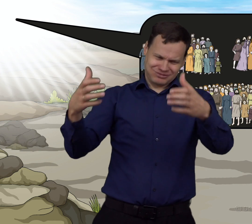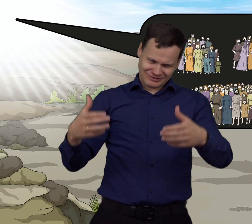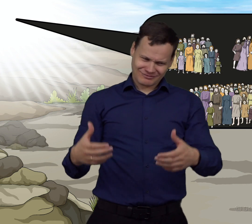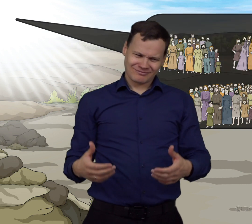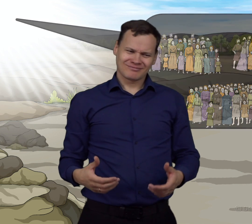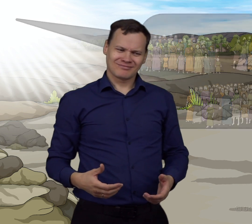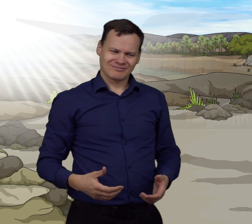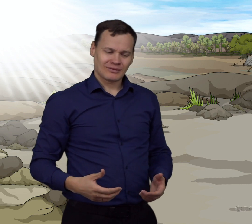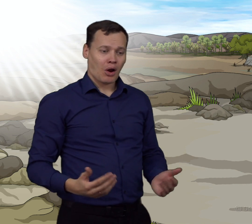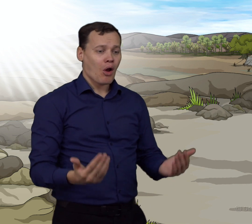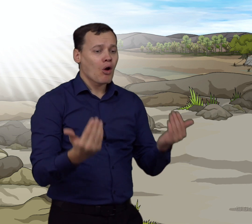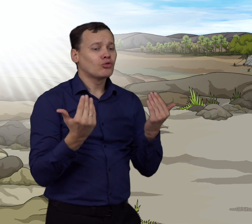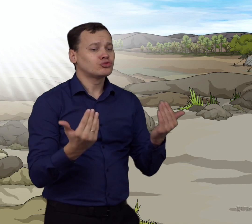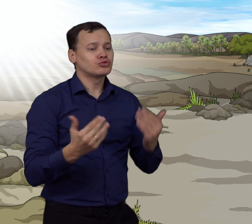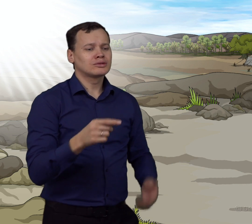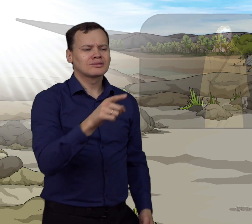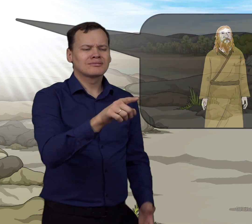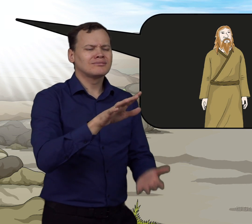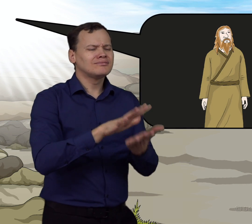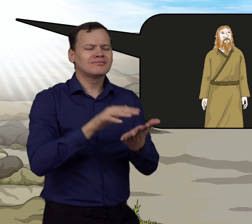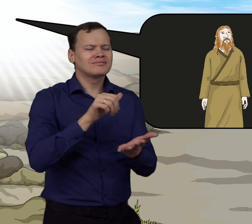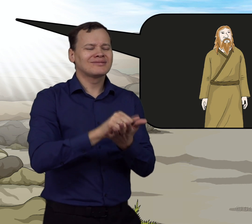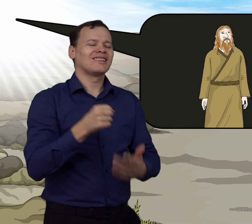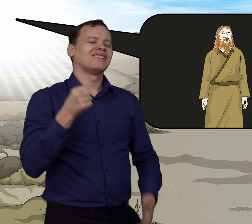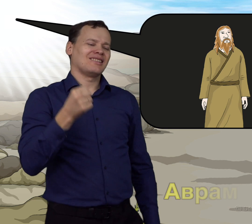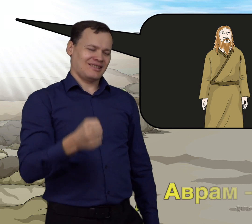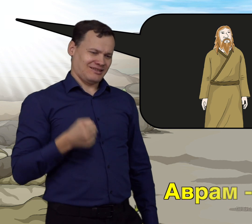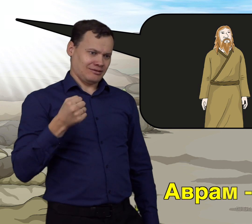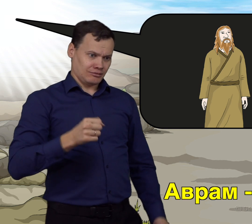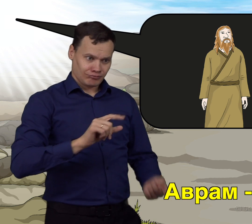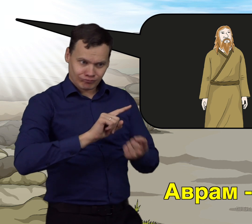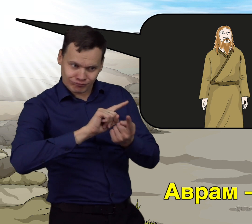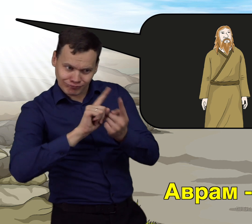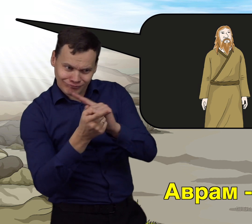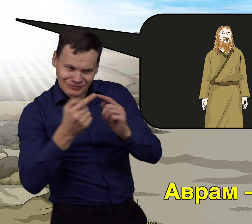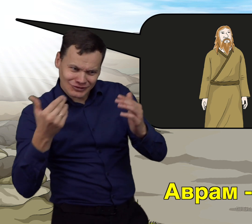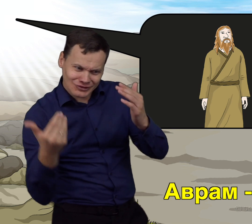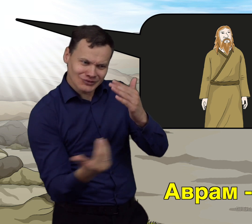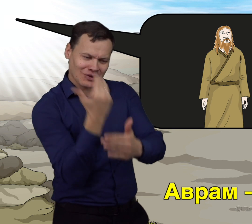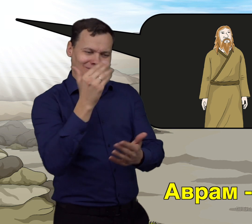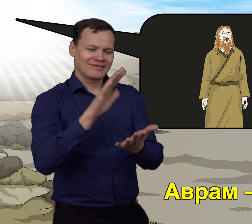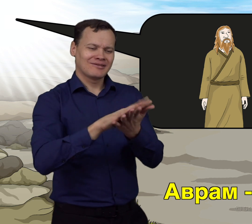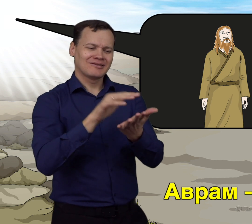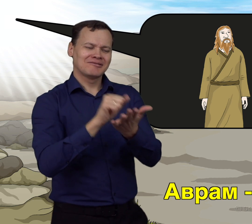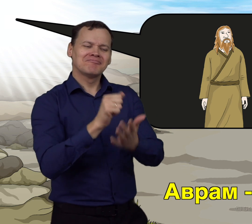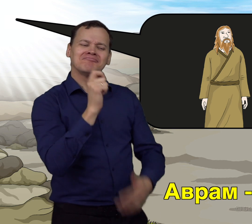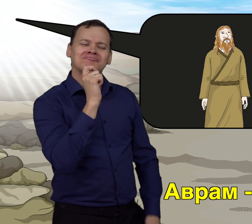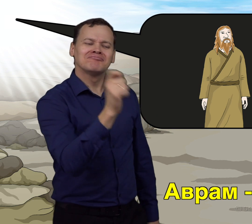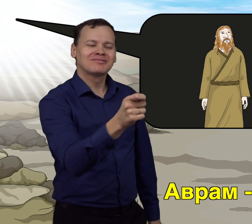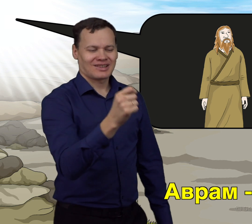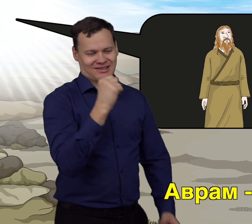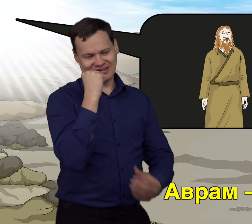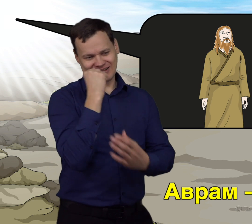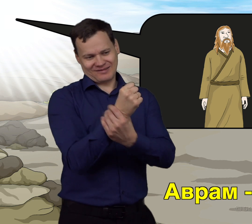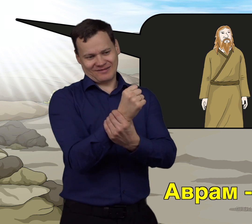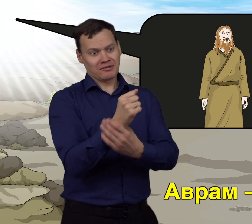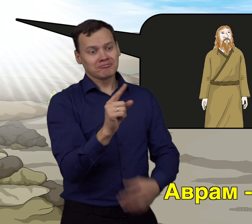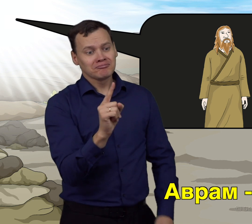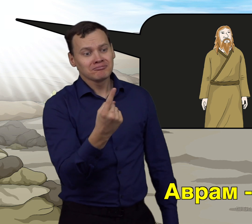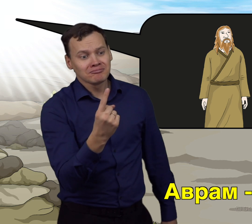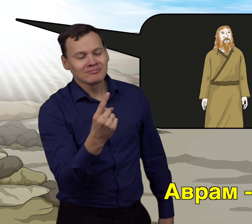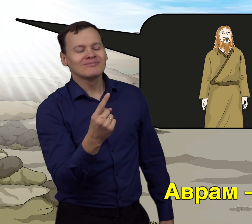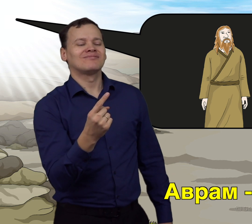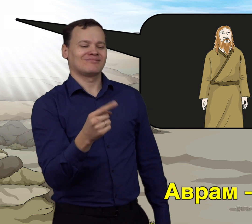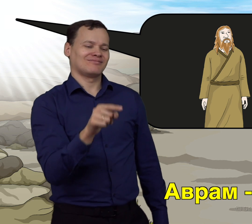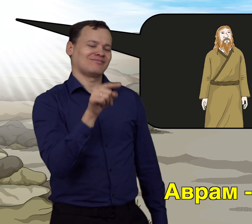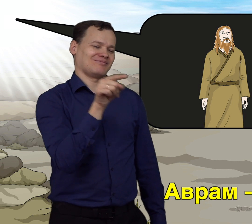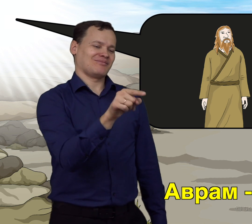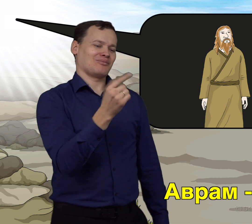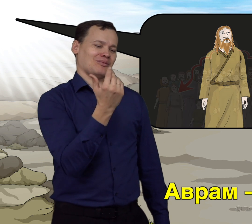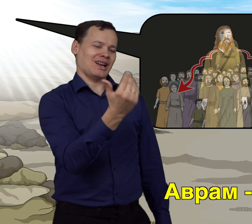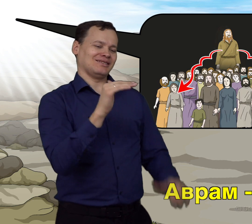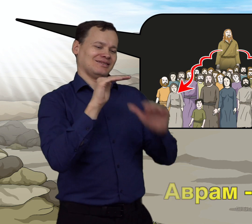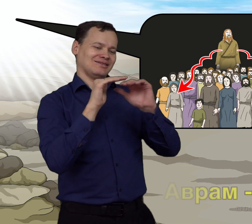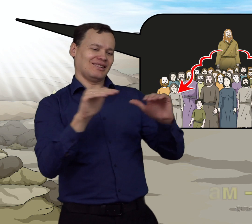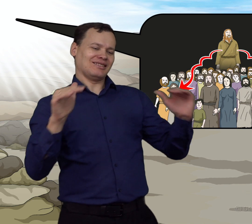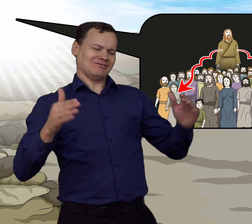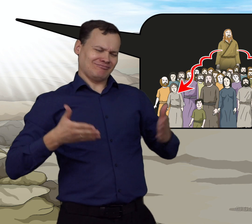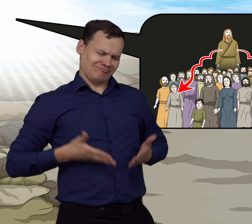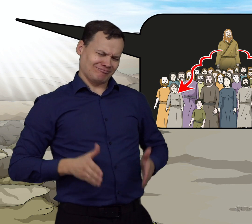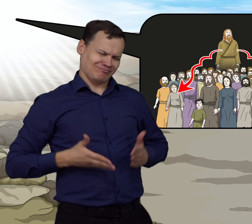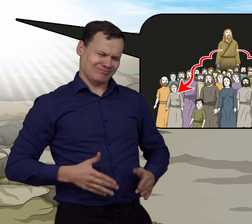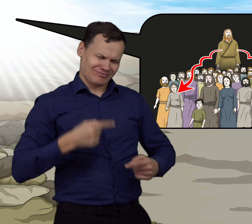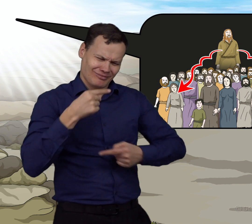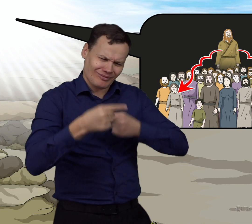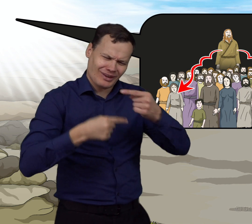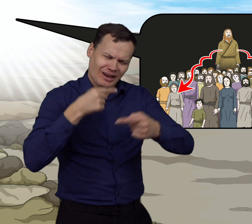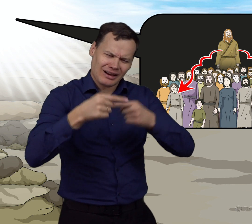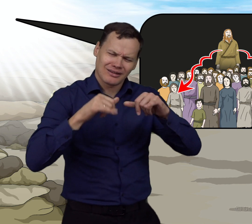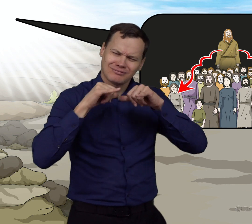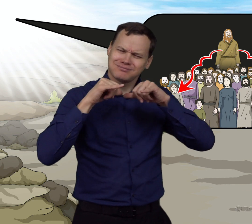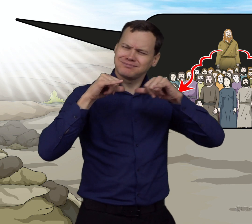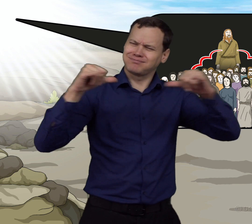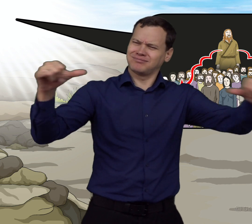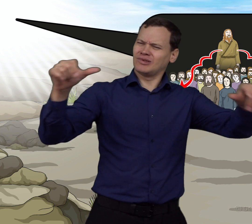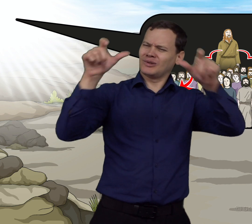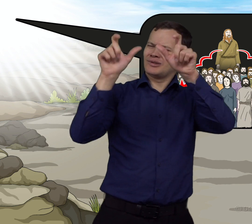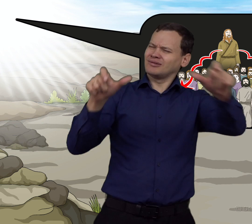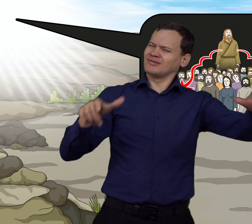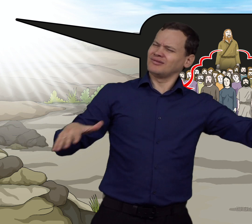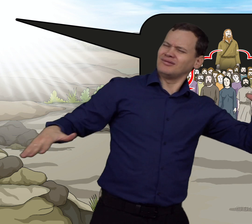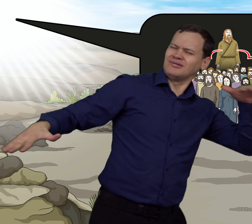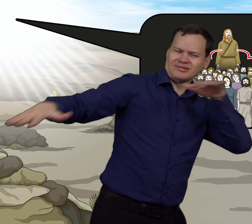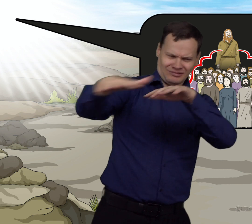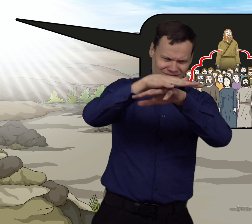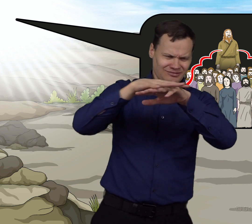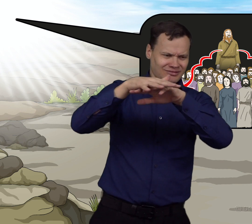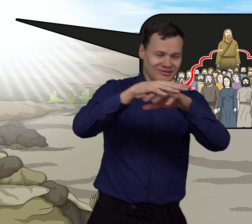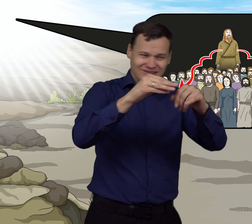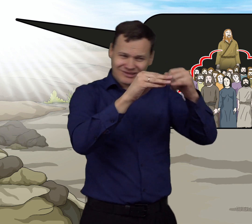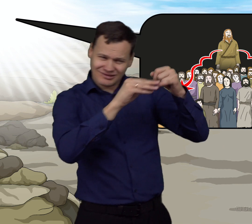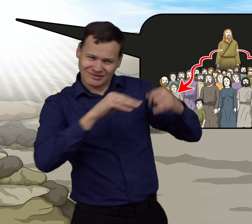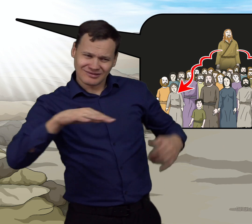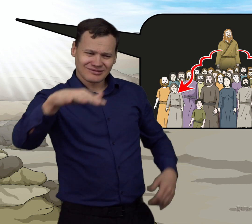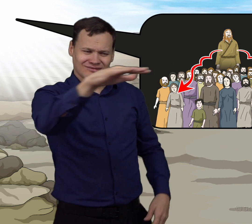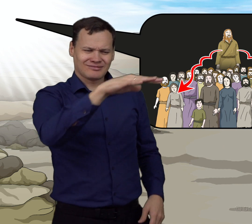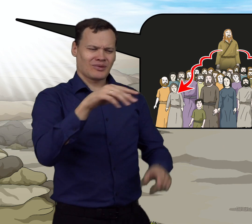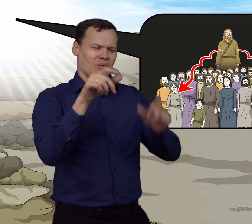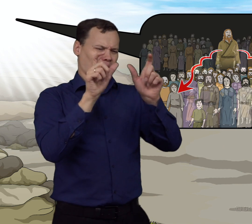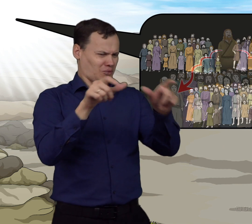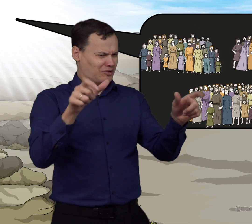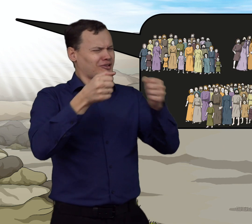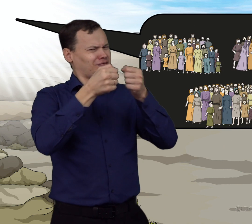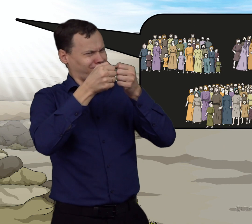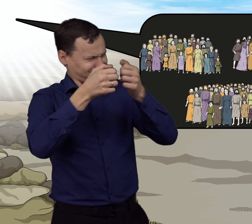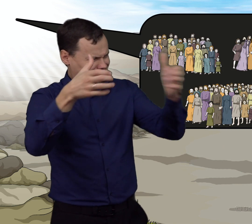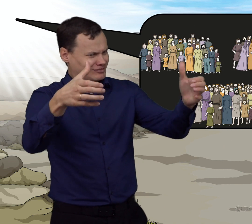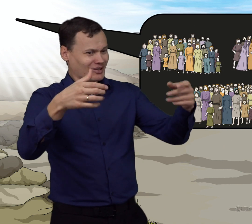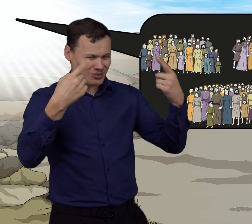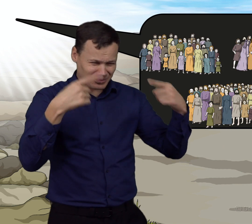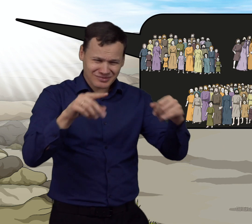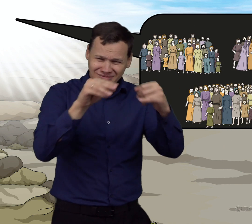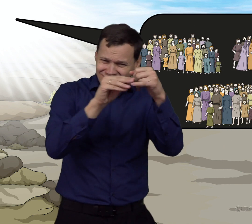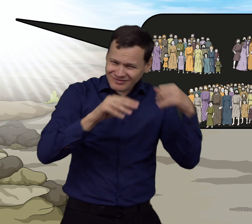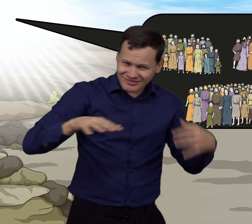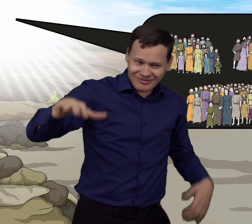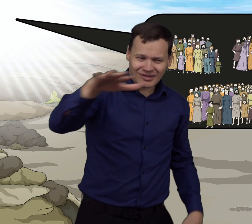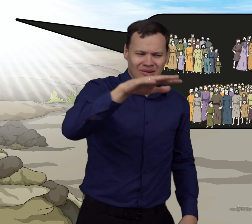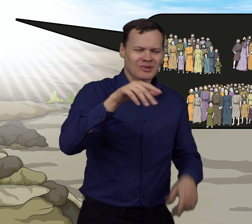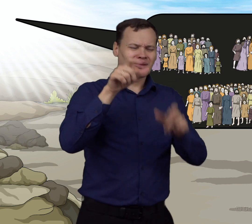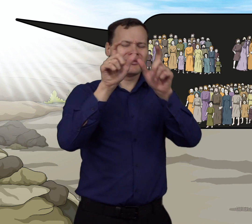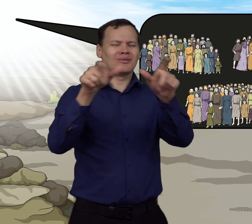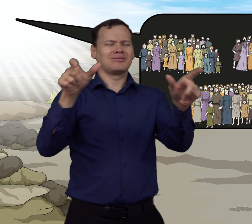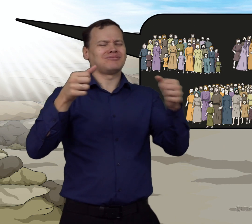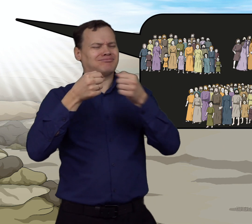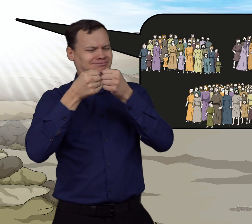No longer will you be called Abram, but your name will be Abraham, for I have made you a father of many nations.